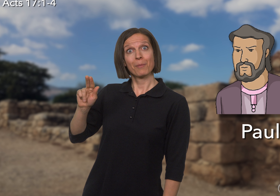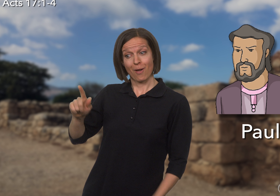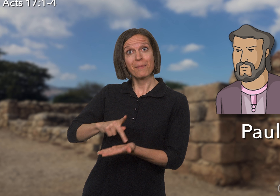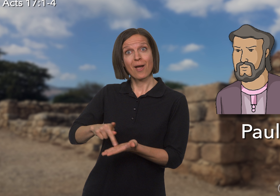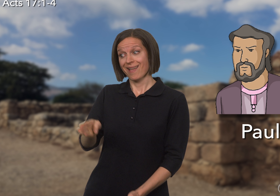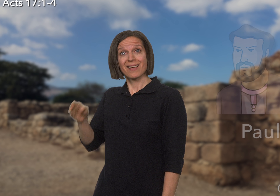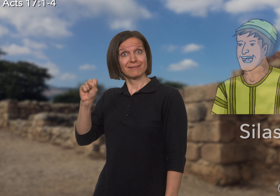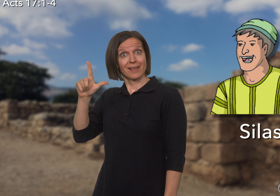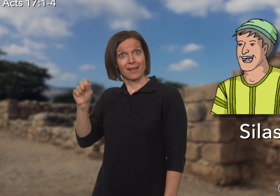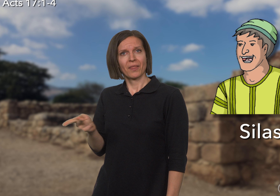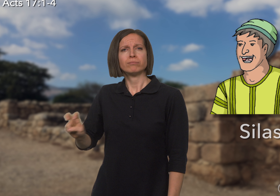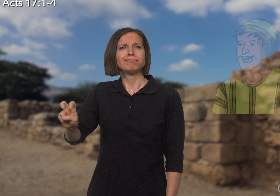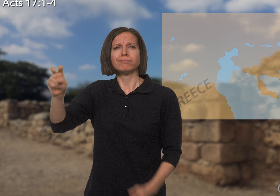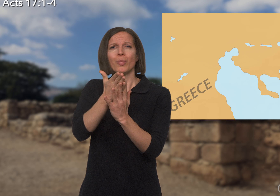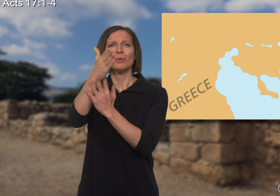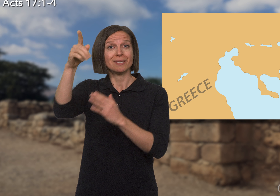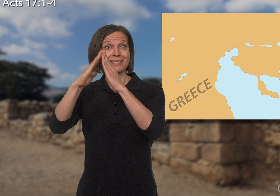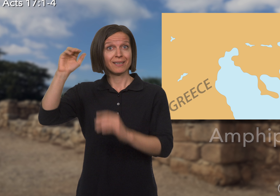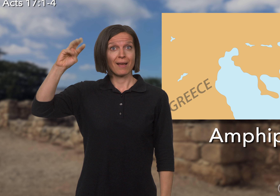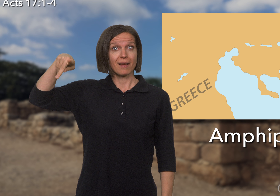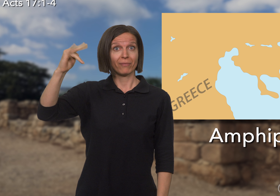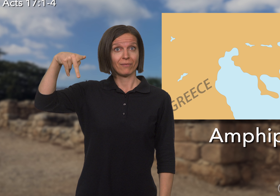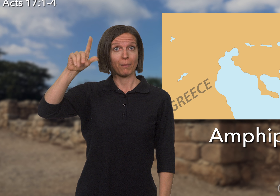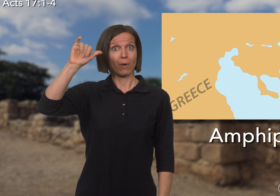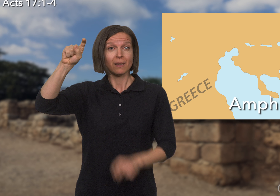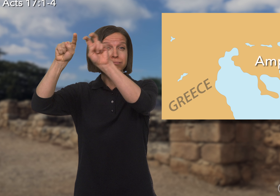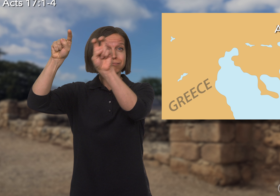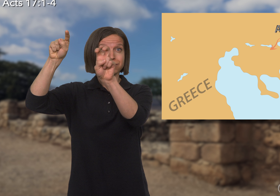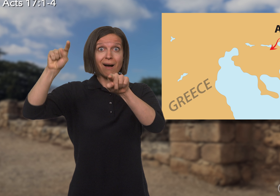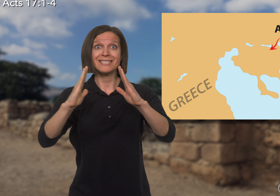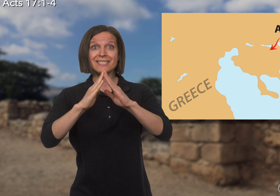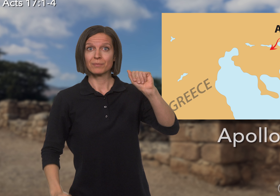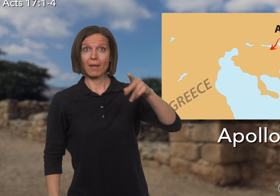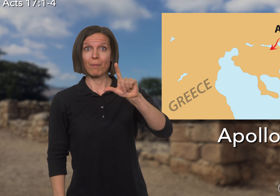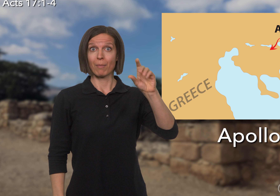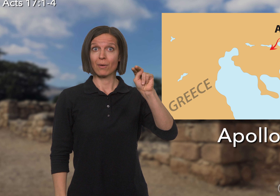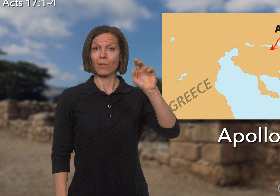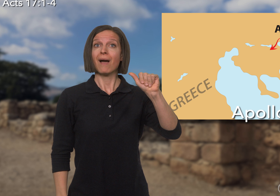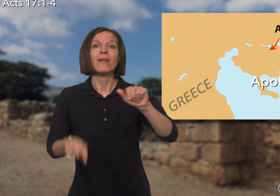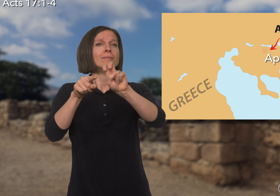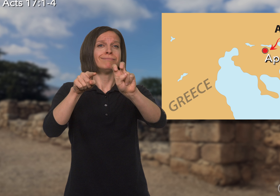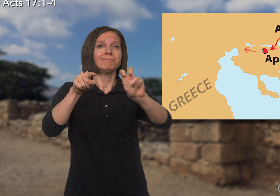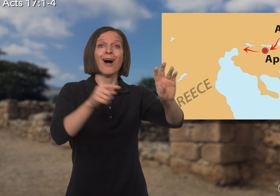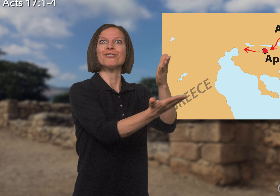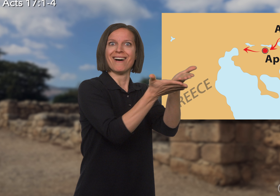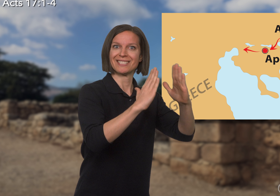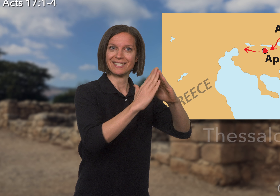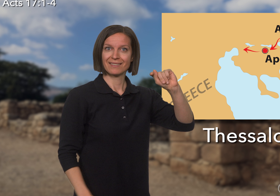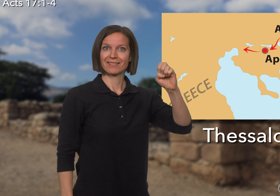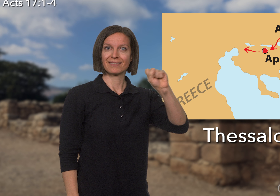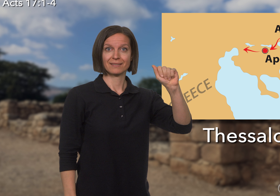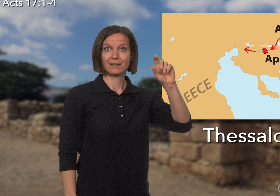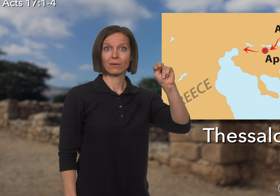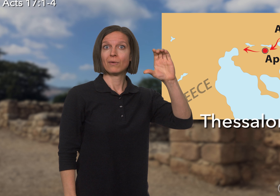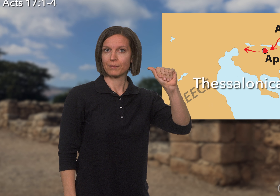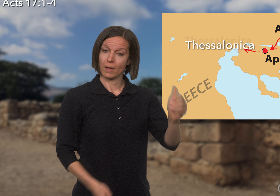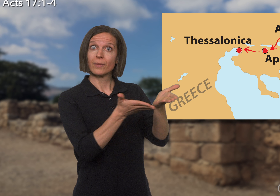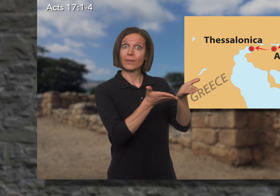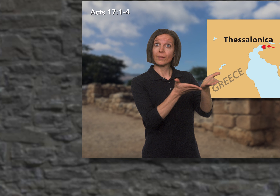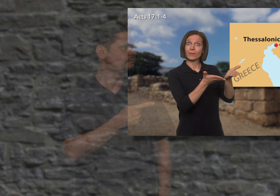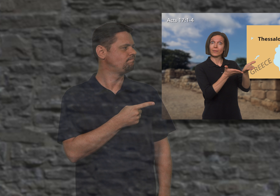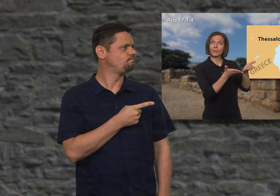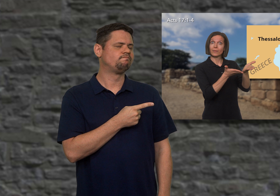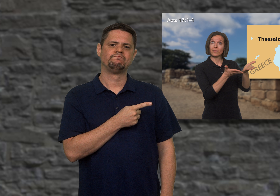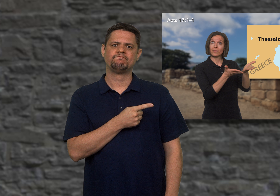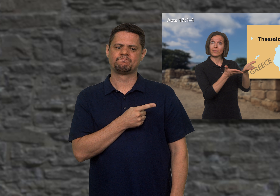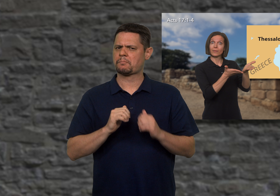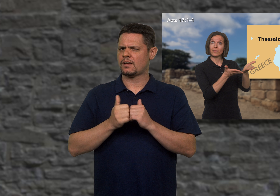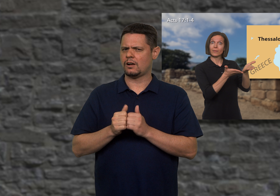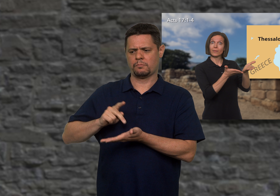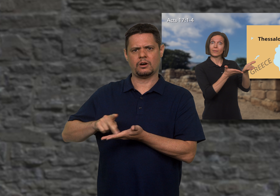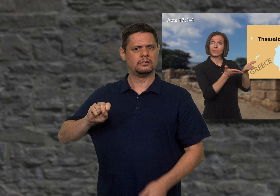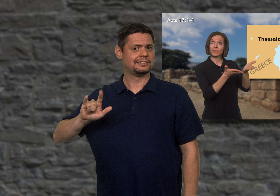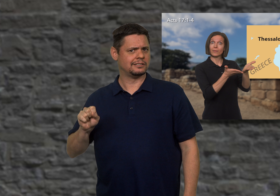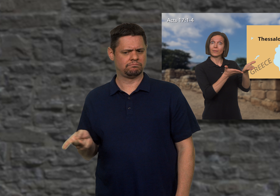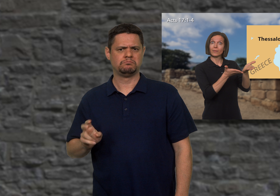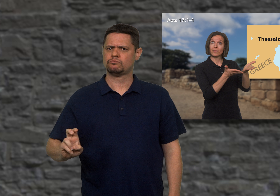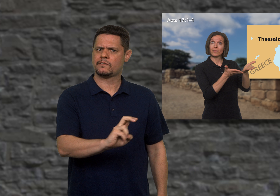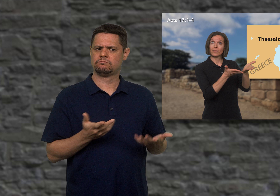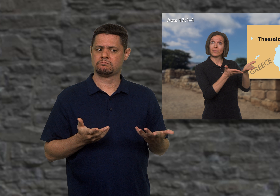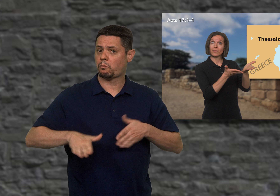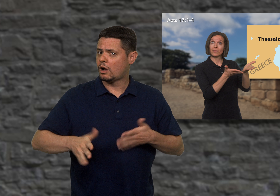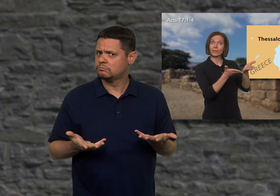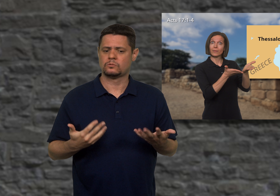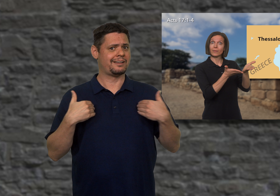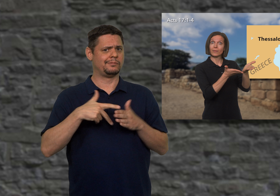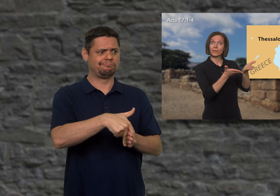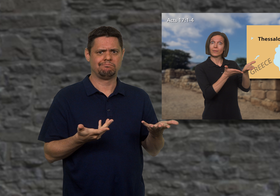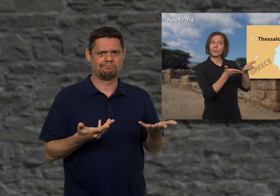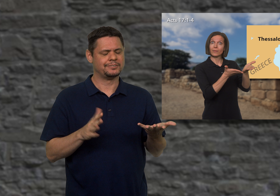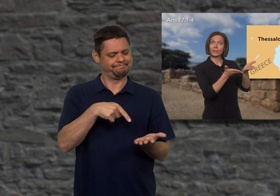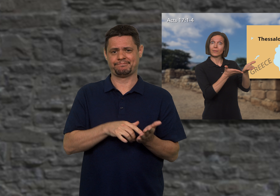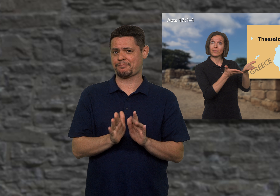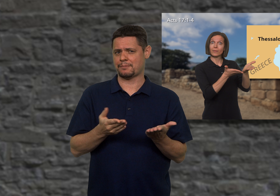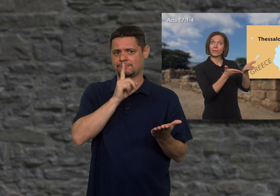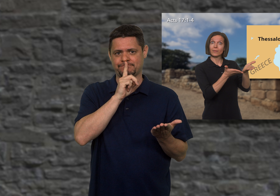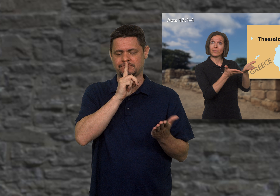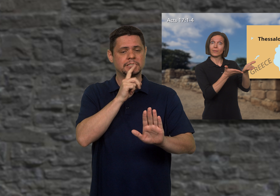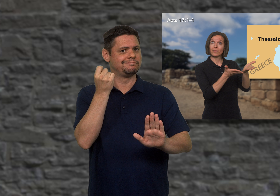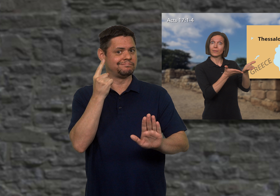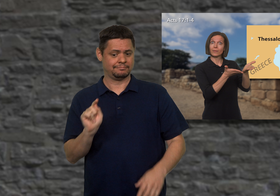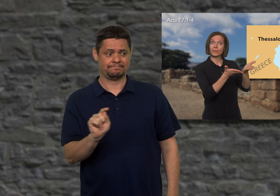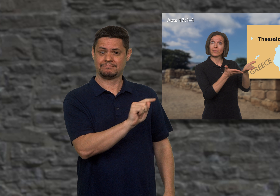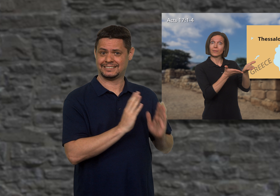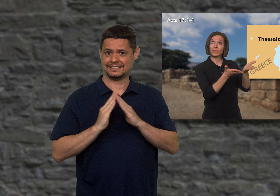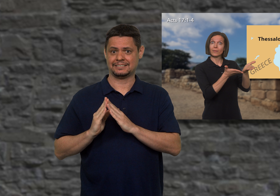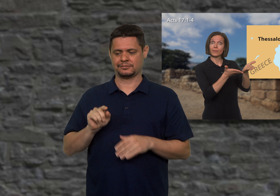When they had passed through Amphipolis and Apollonia, they came to Thessalonica, where there was a Jewish synagogue.